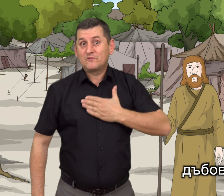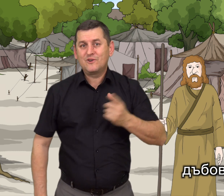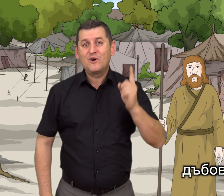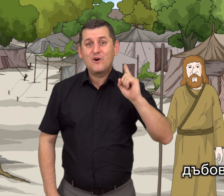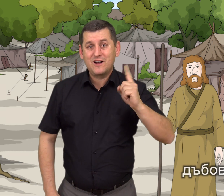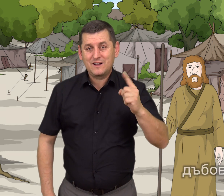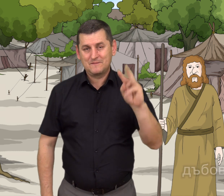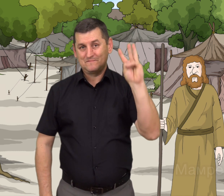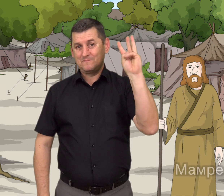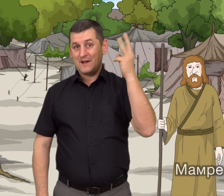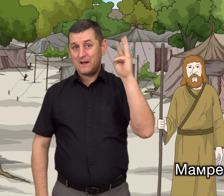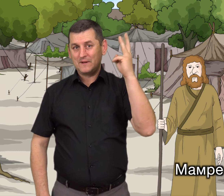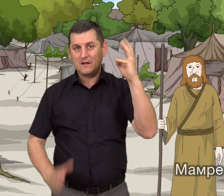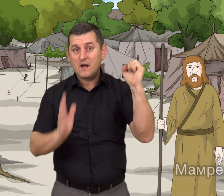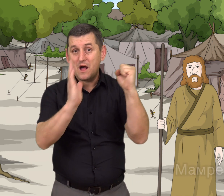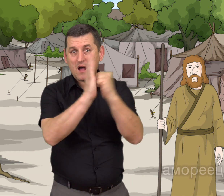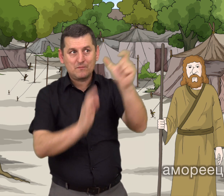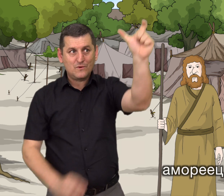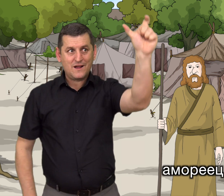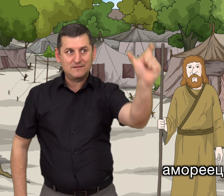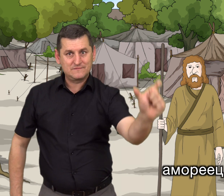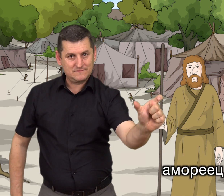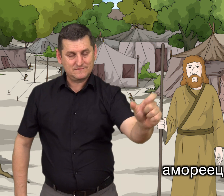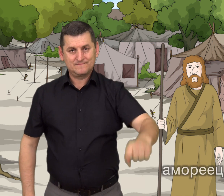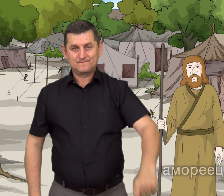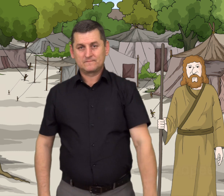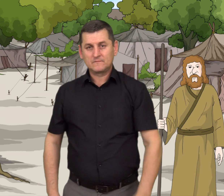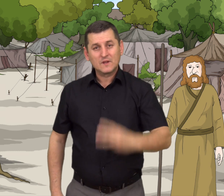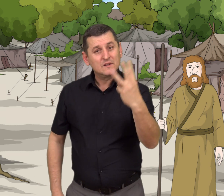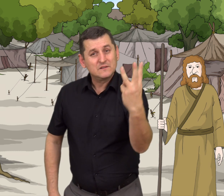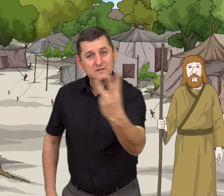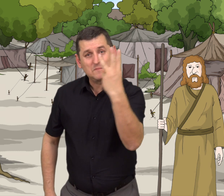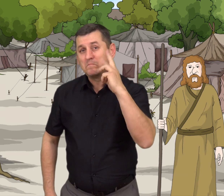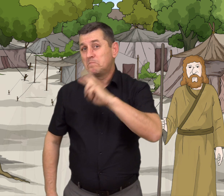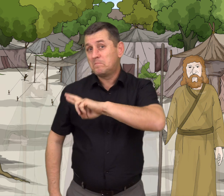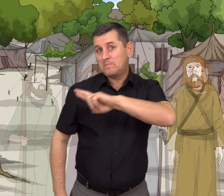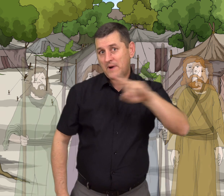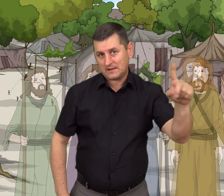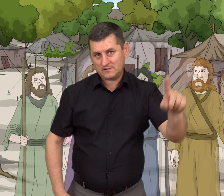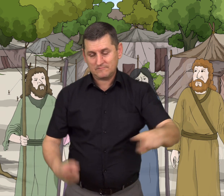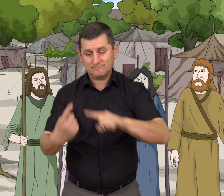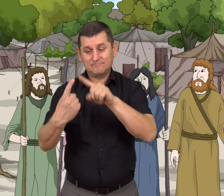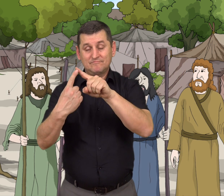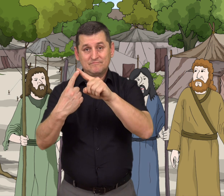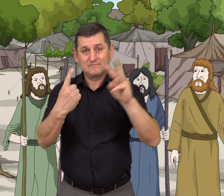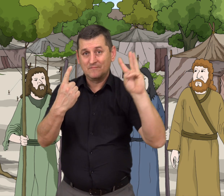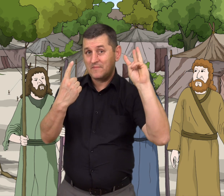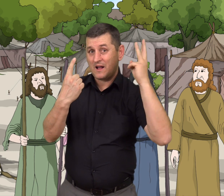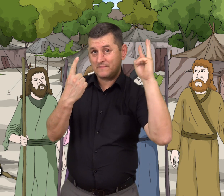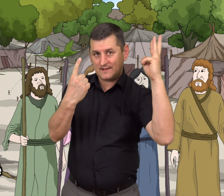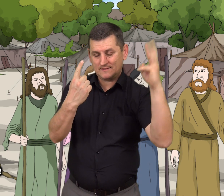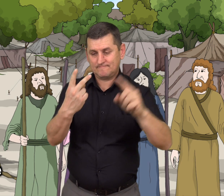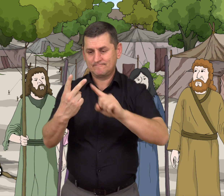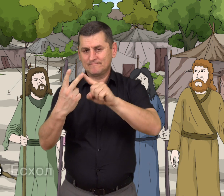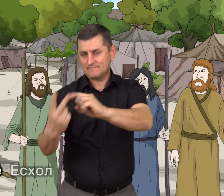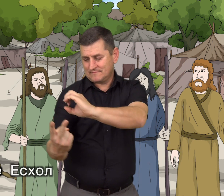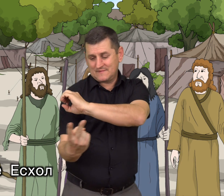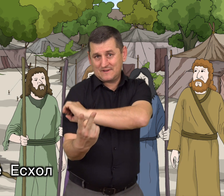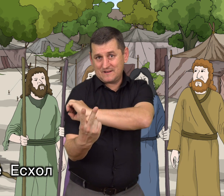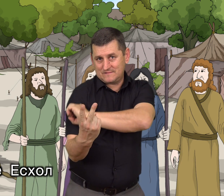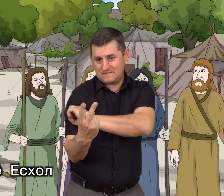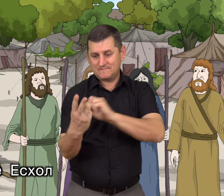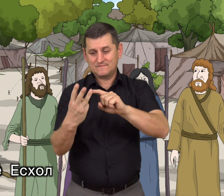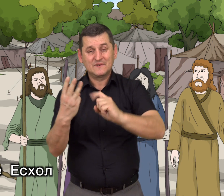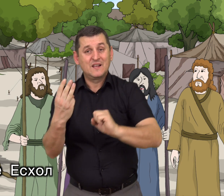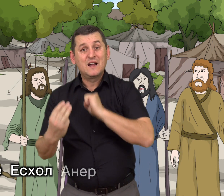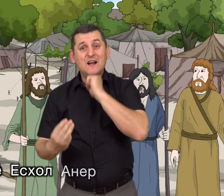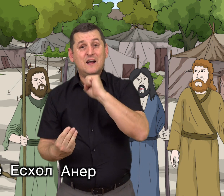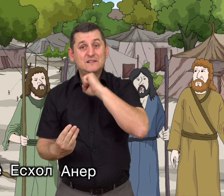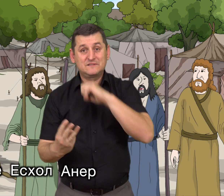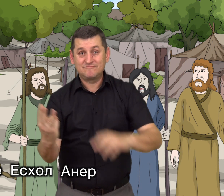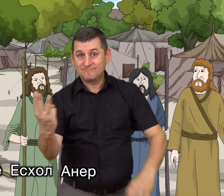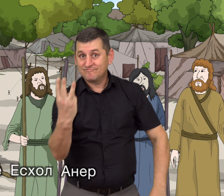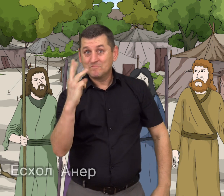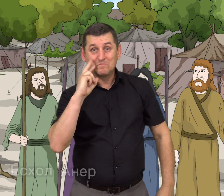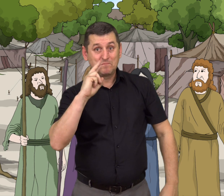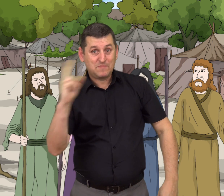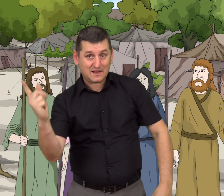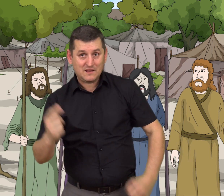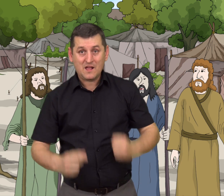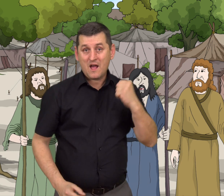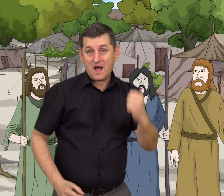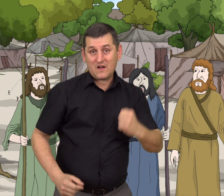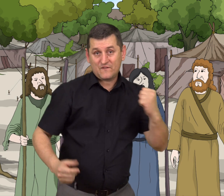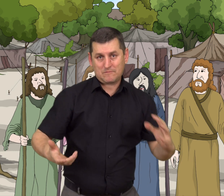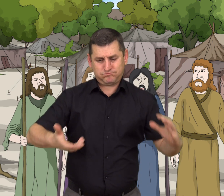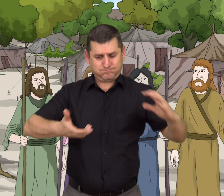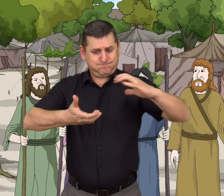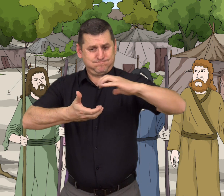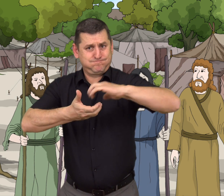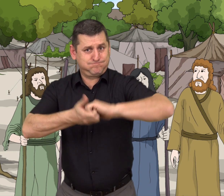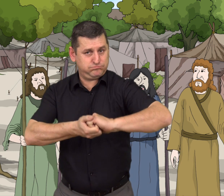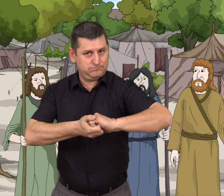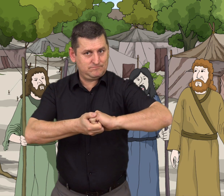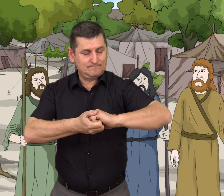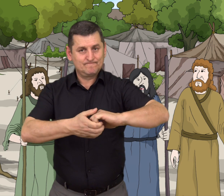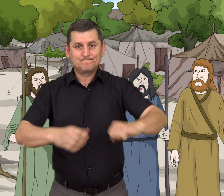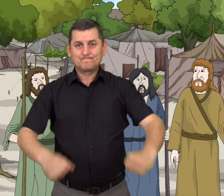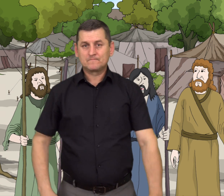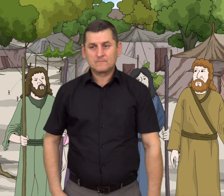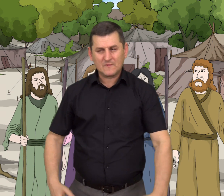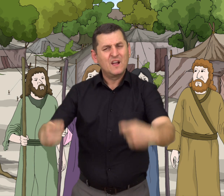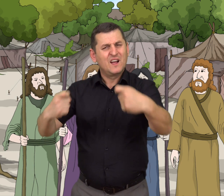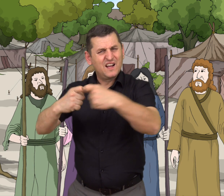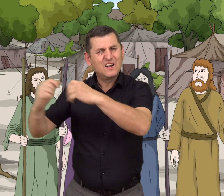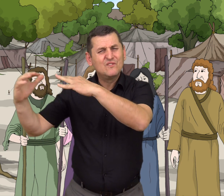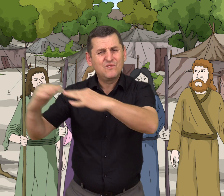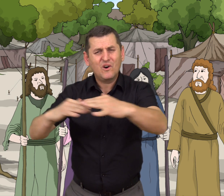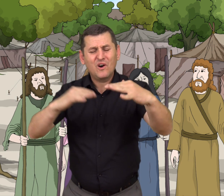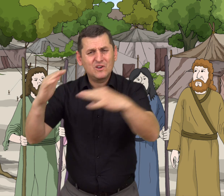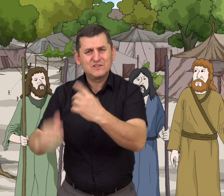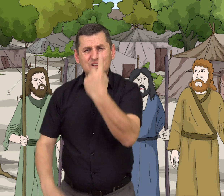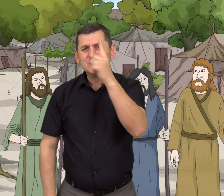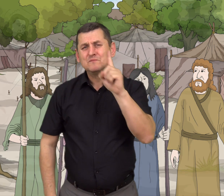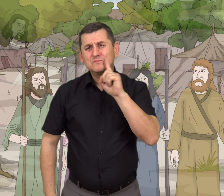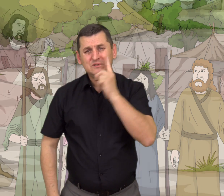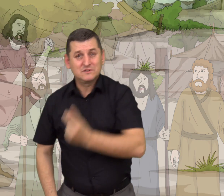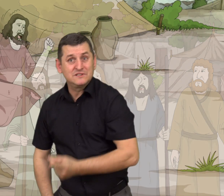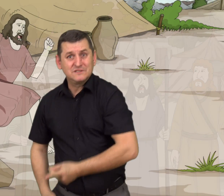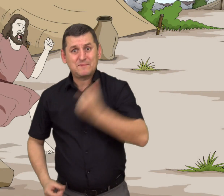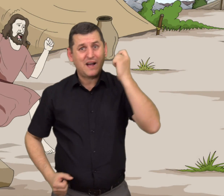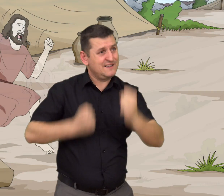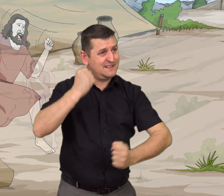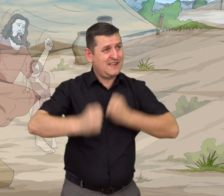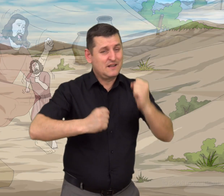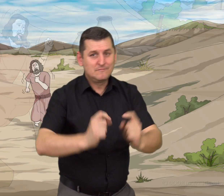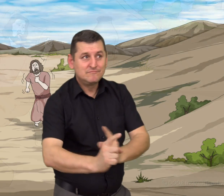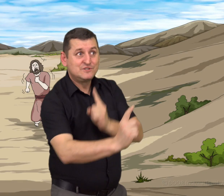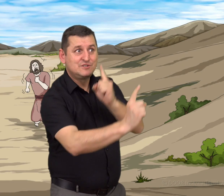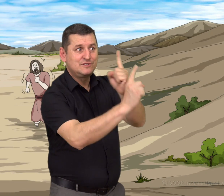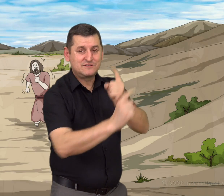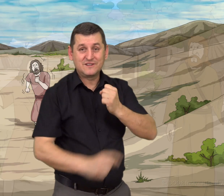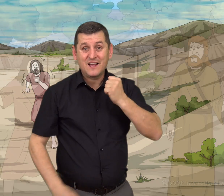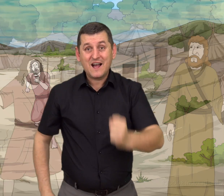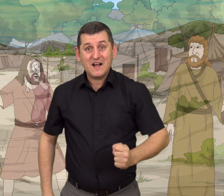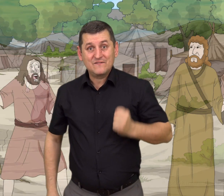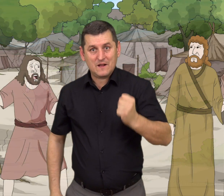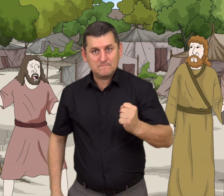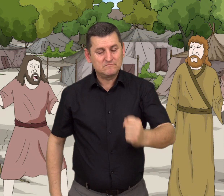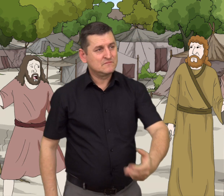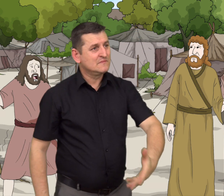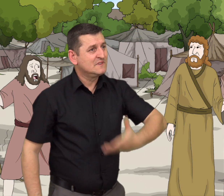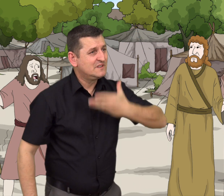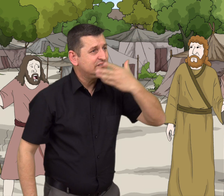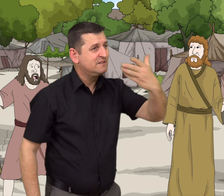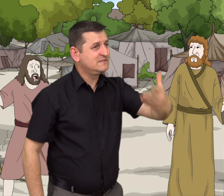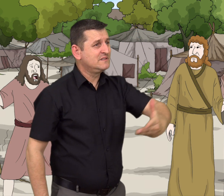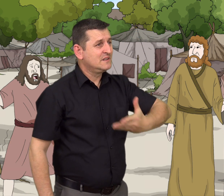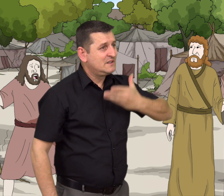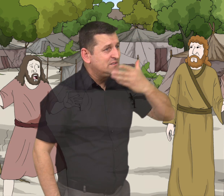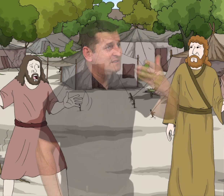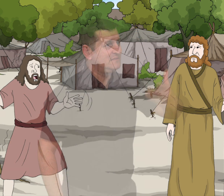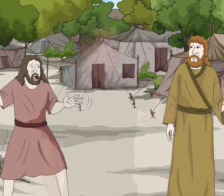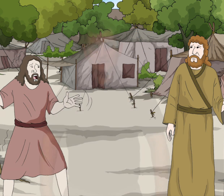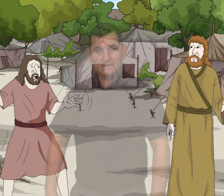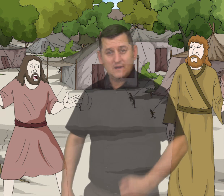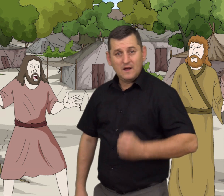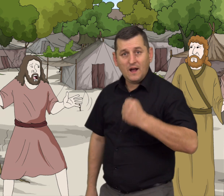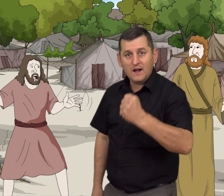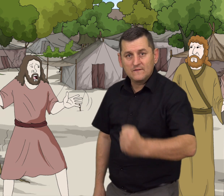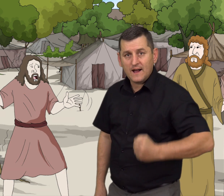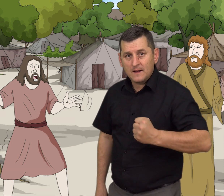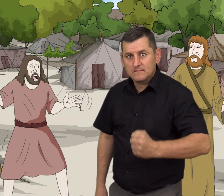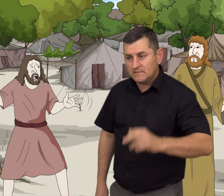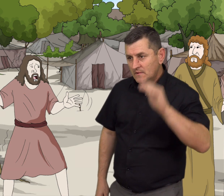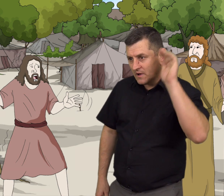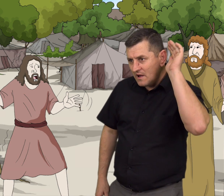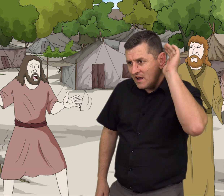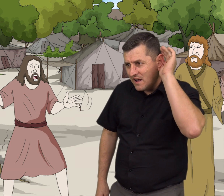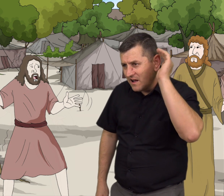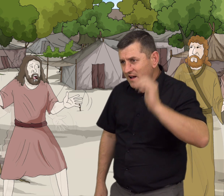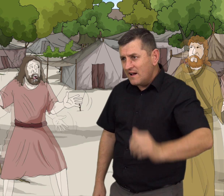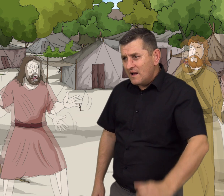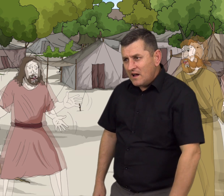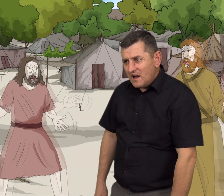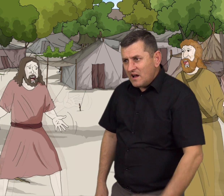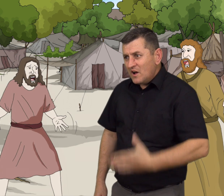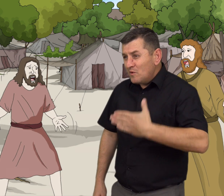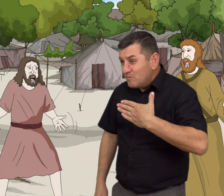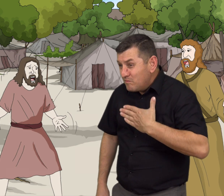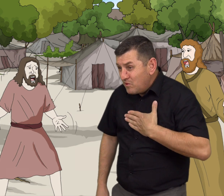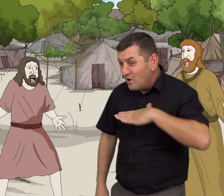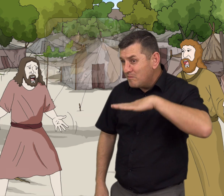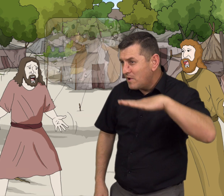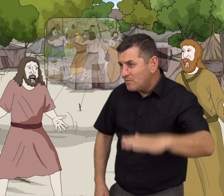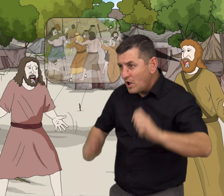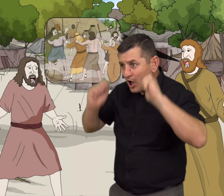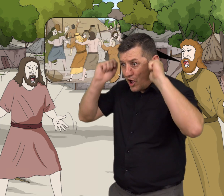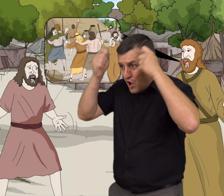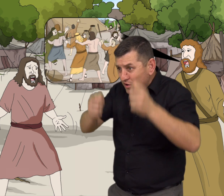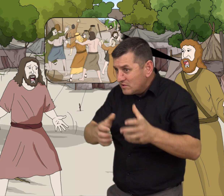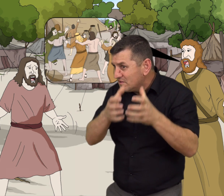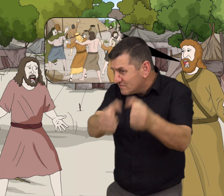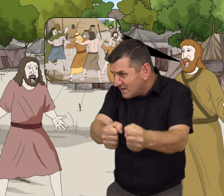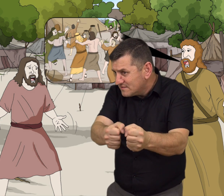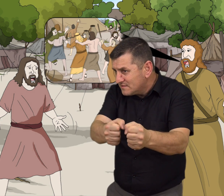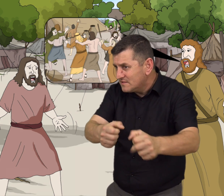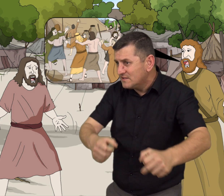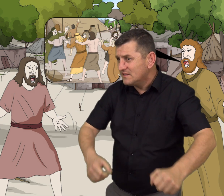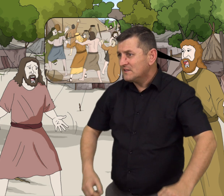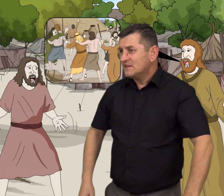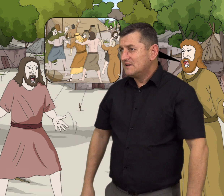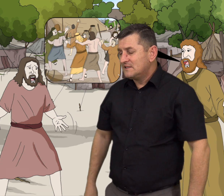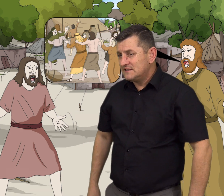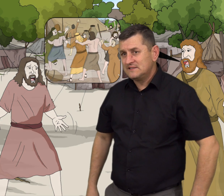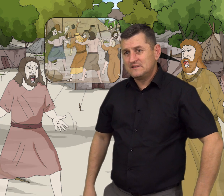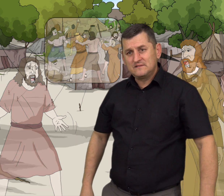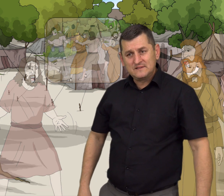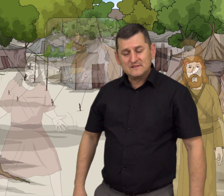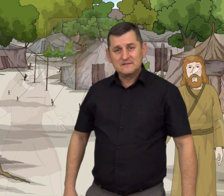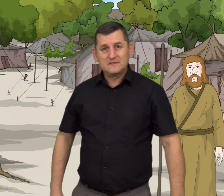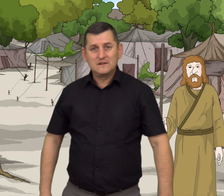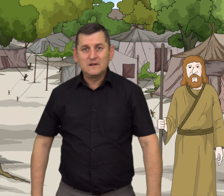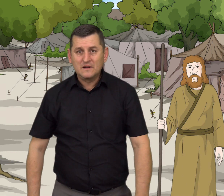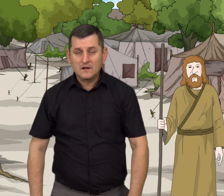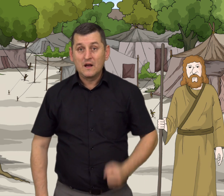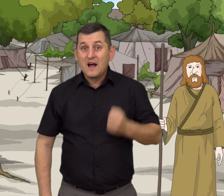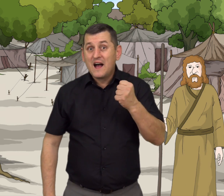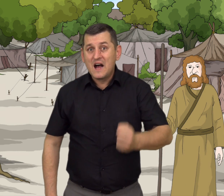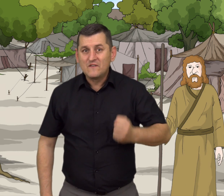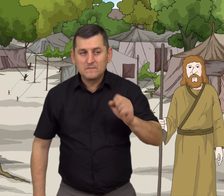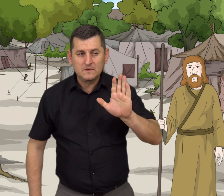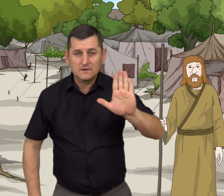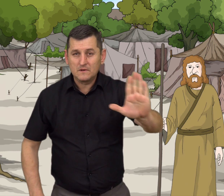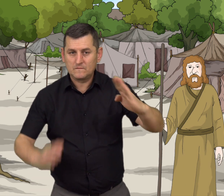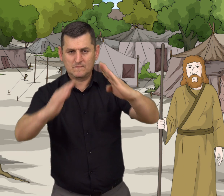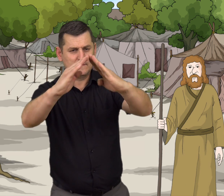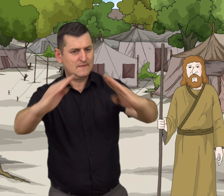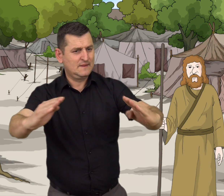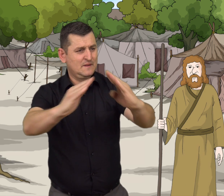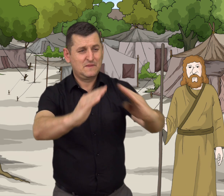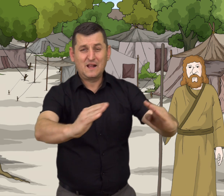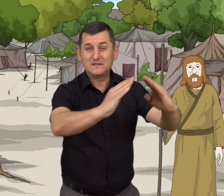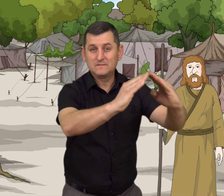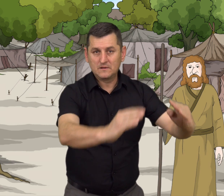Now Abram was living near the Oaks of Mamre the Amorite, a brother of Eshcol and Aner, all of whom were bound by treaty to Abram.